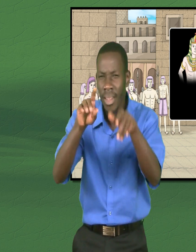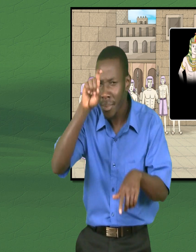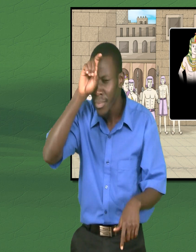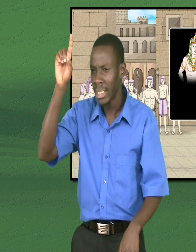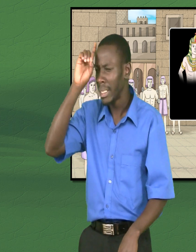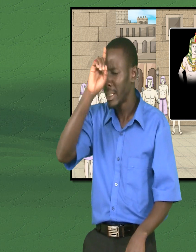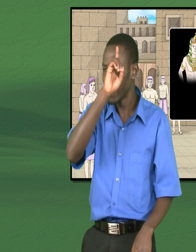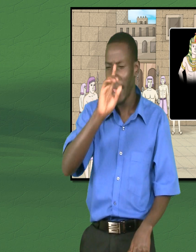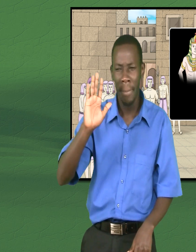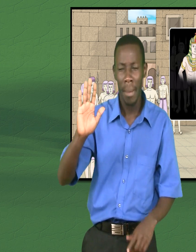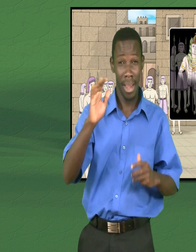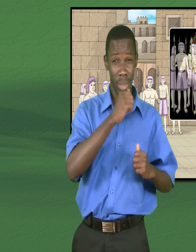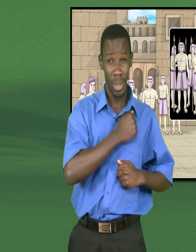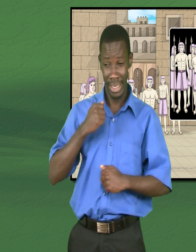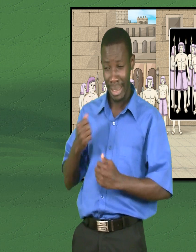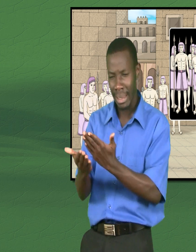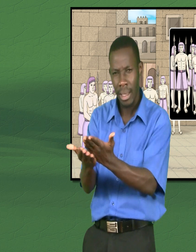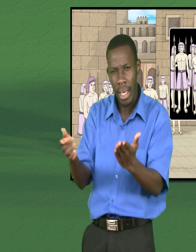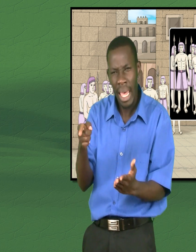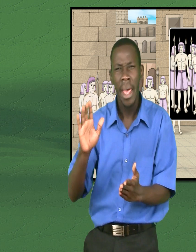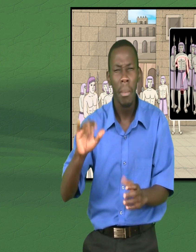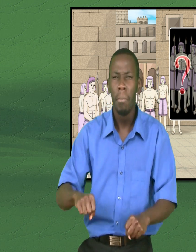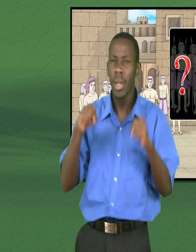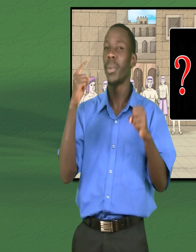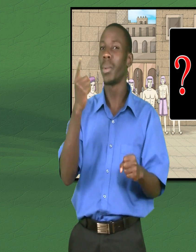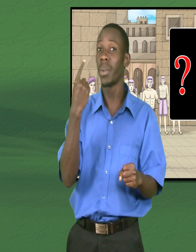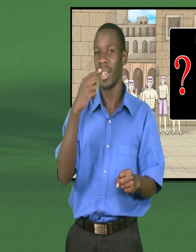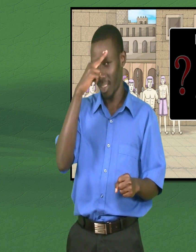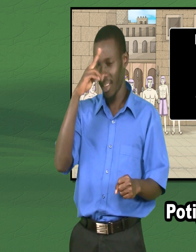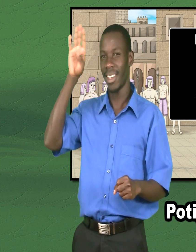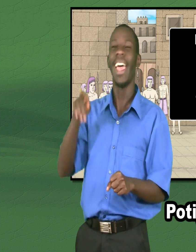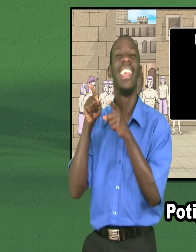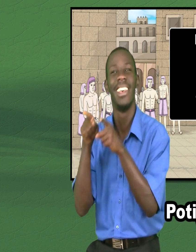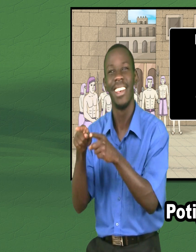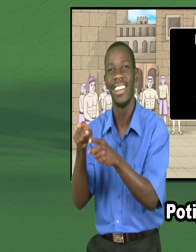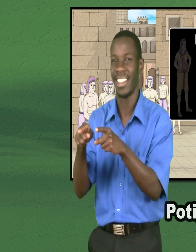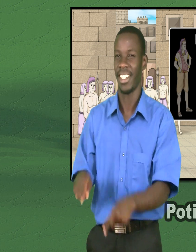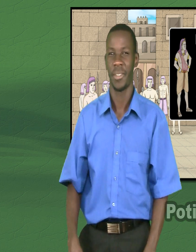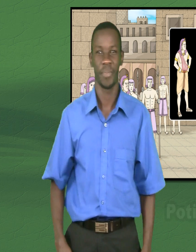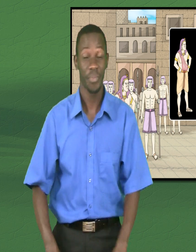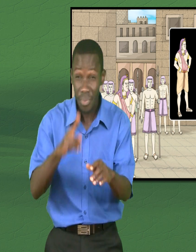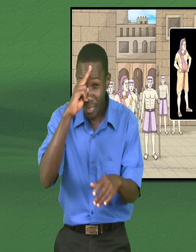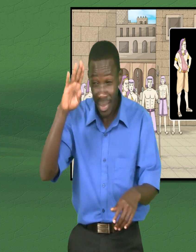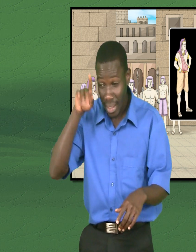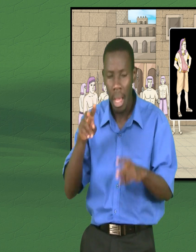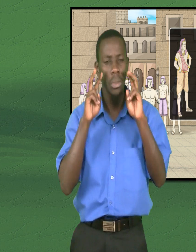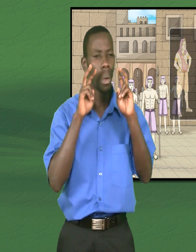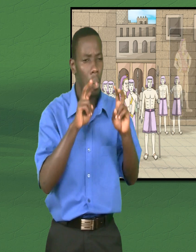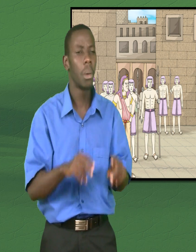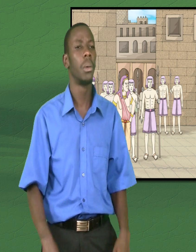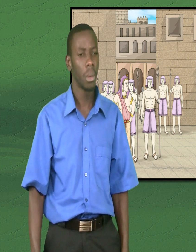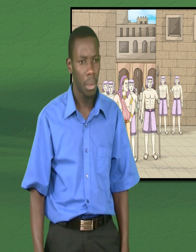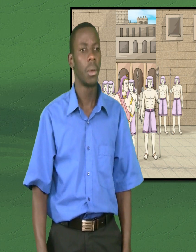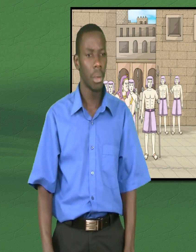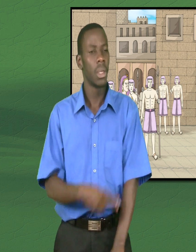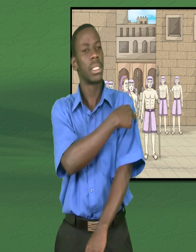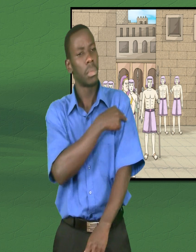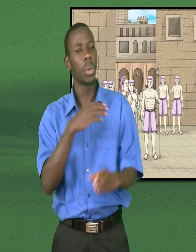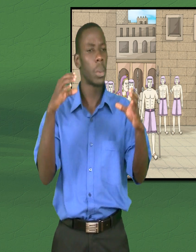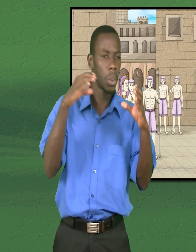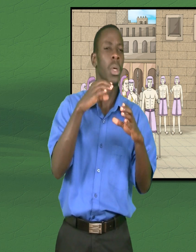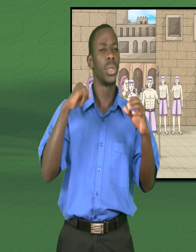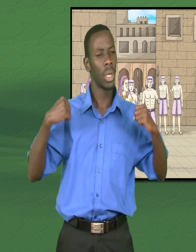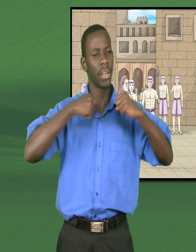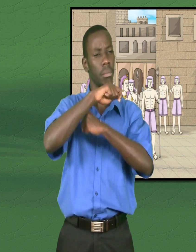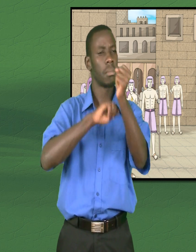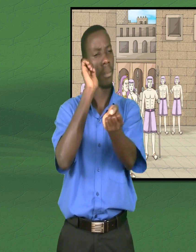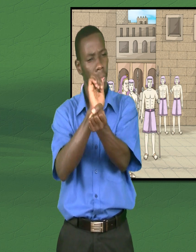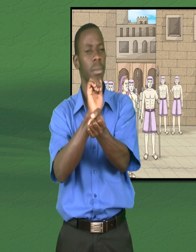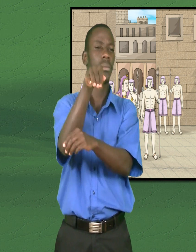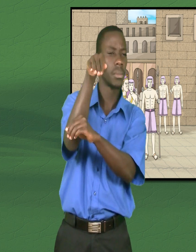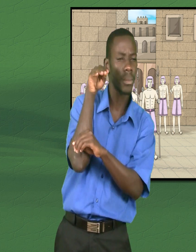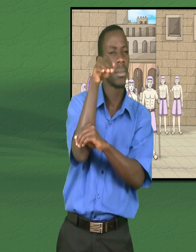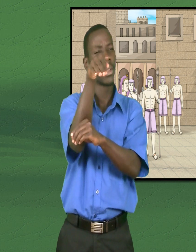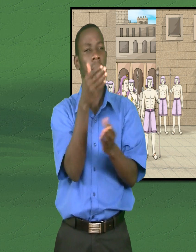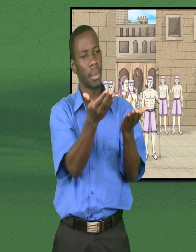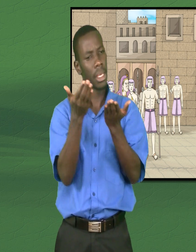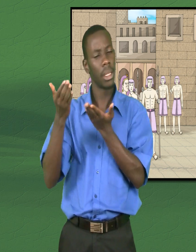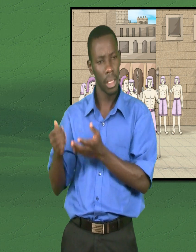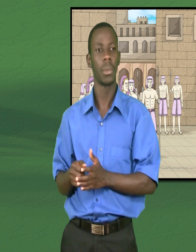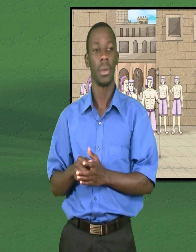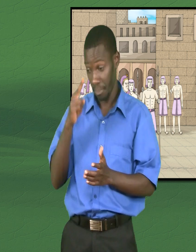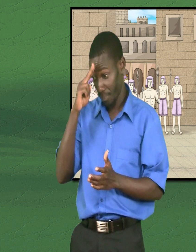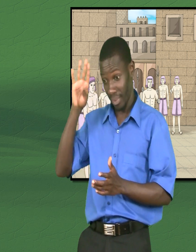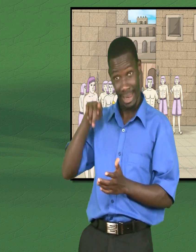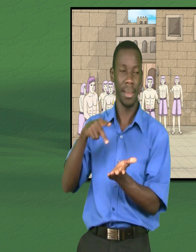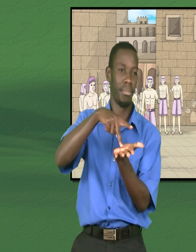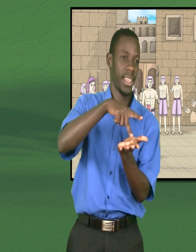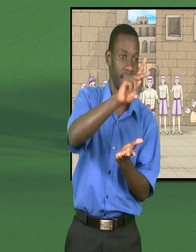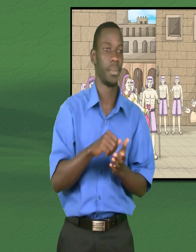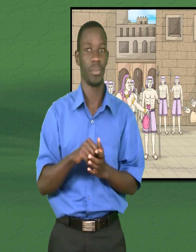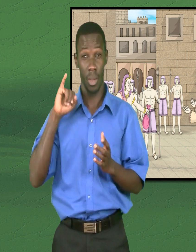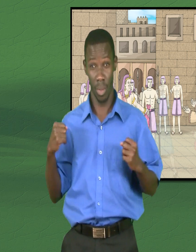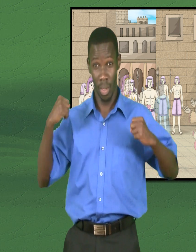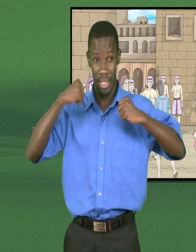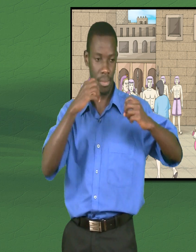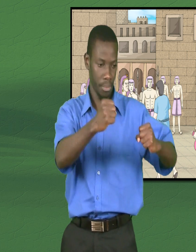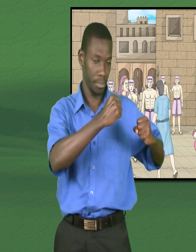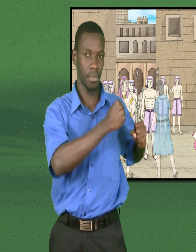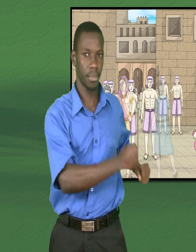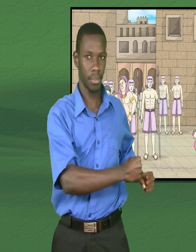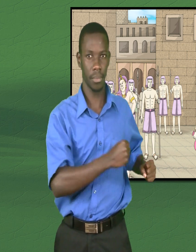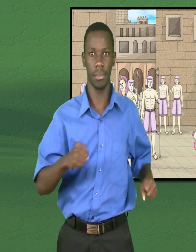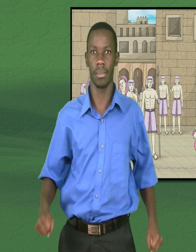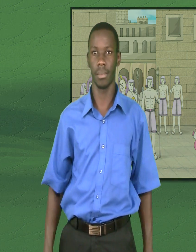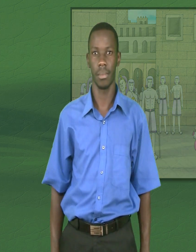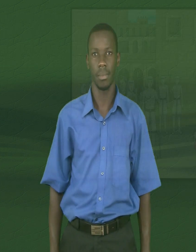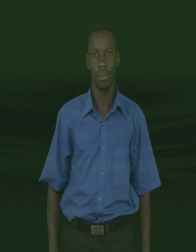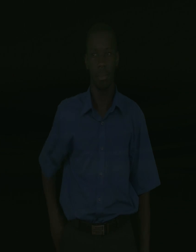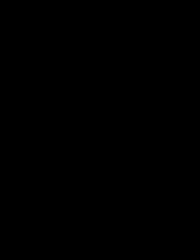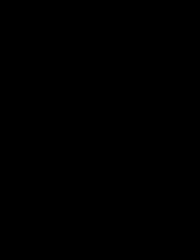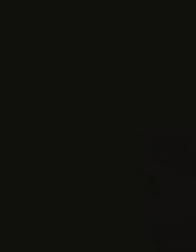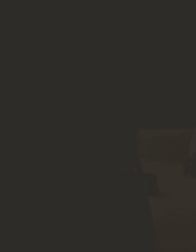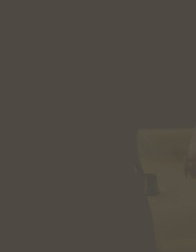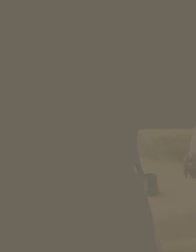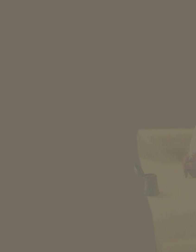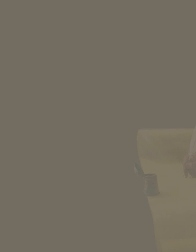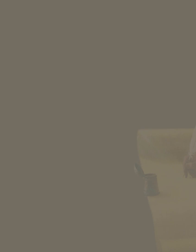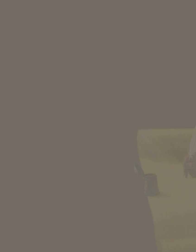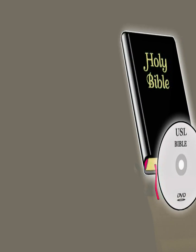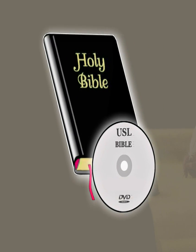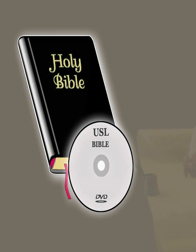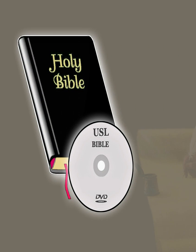So his father wept for him.